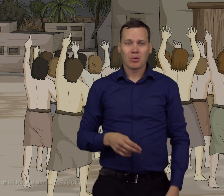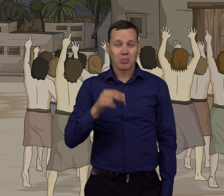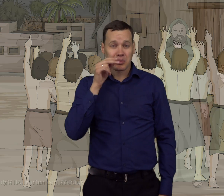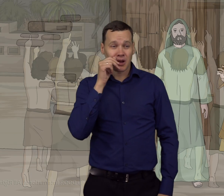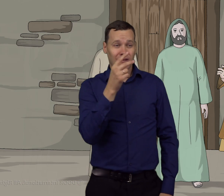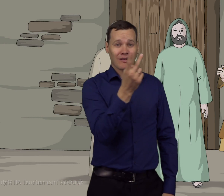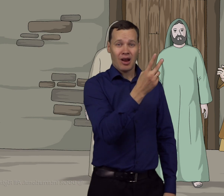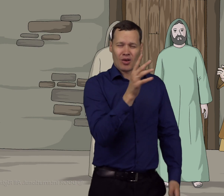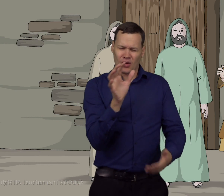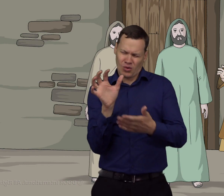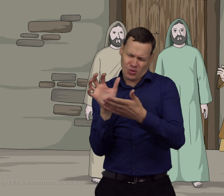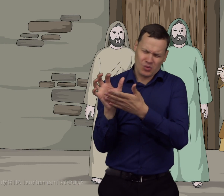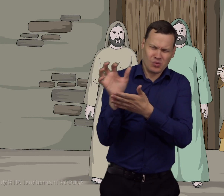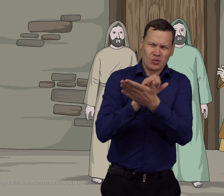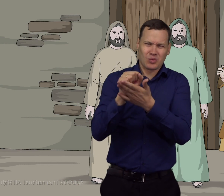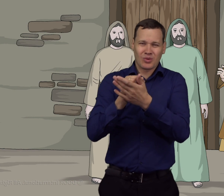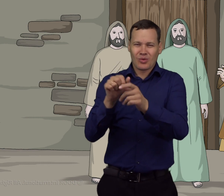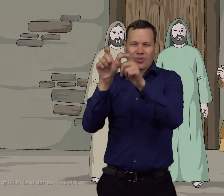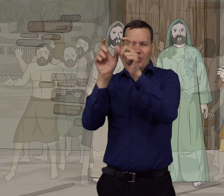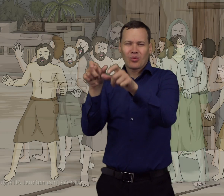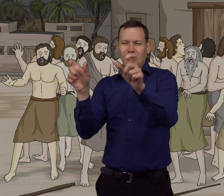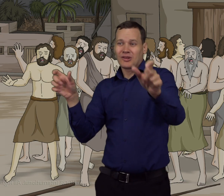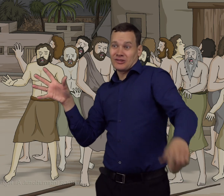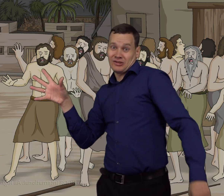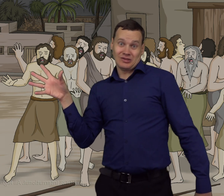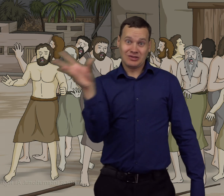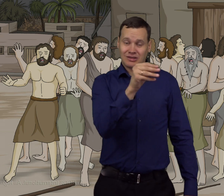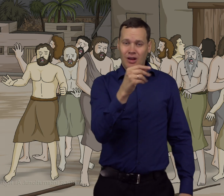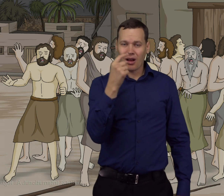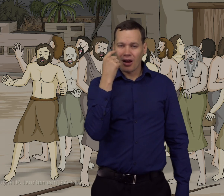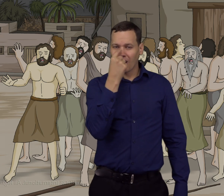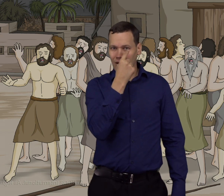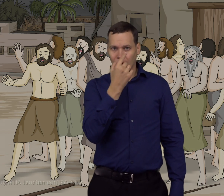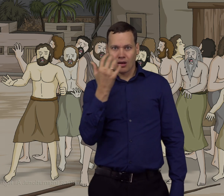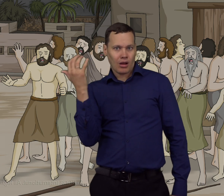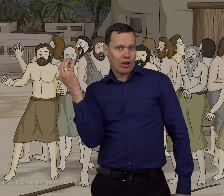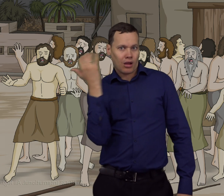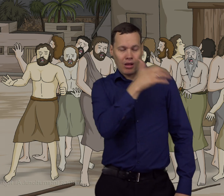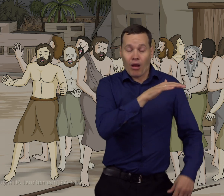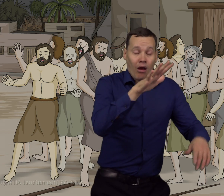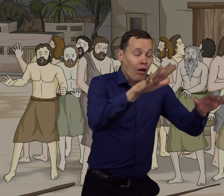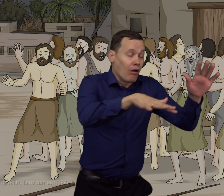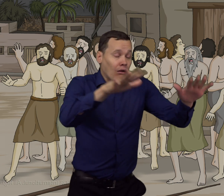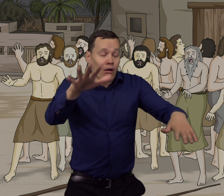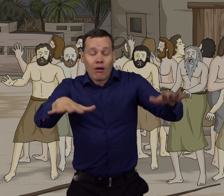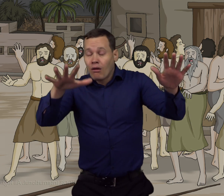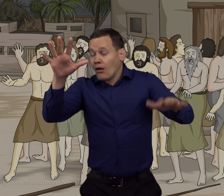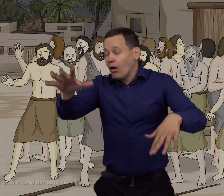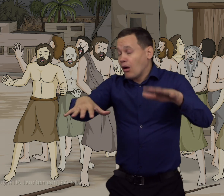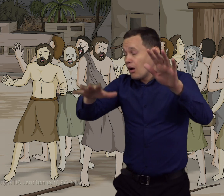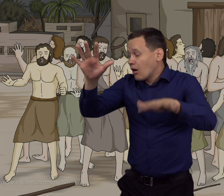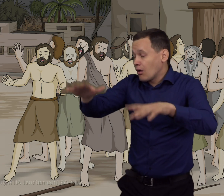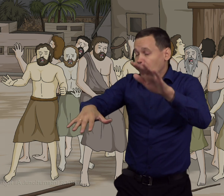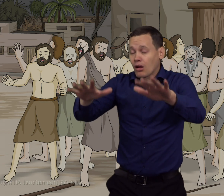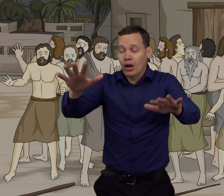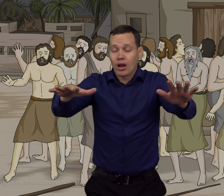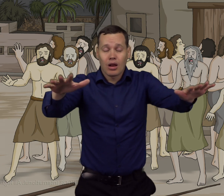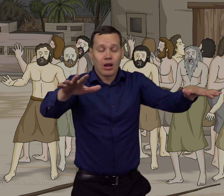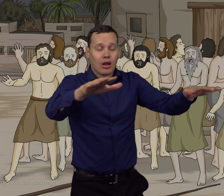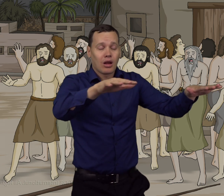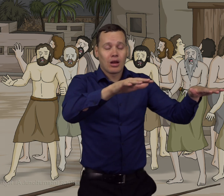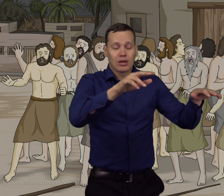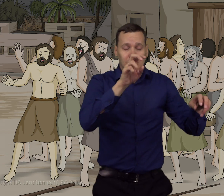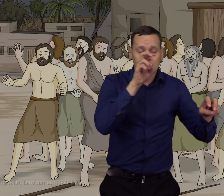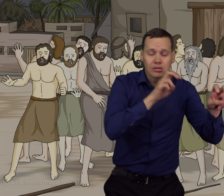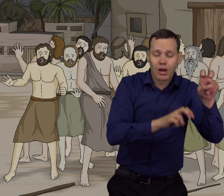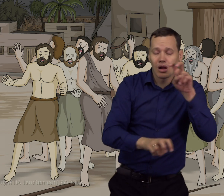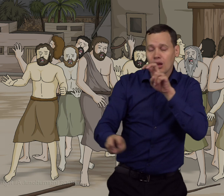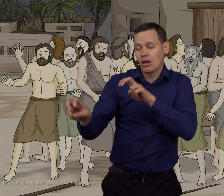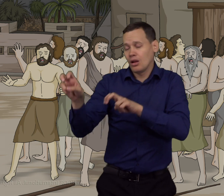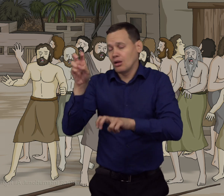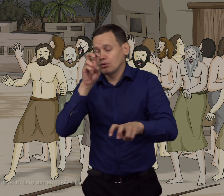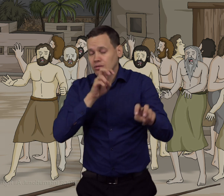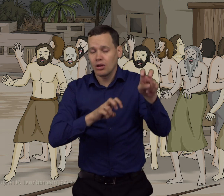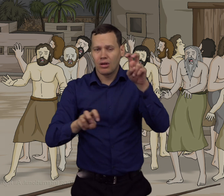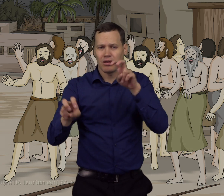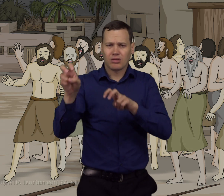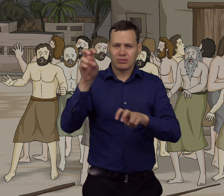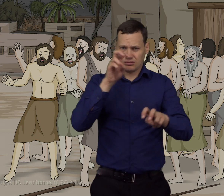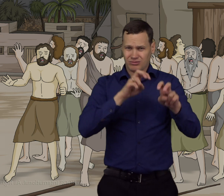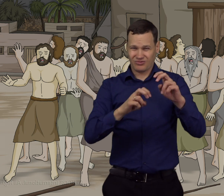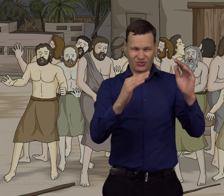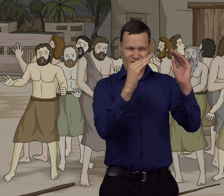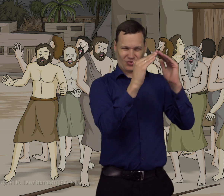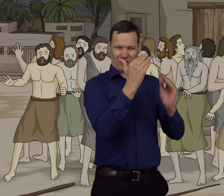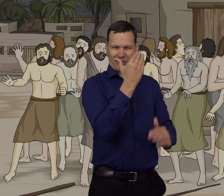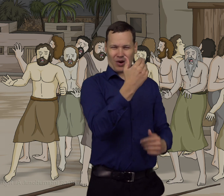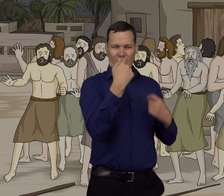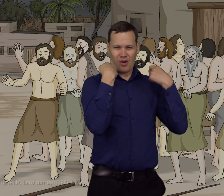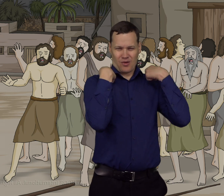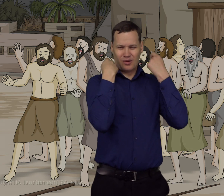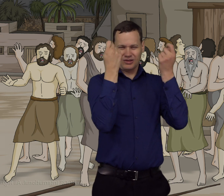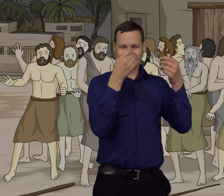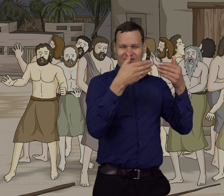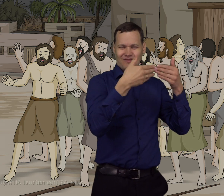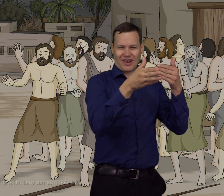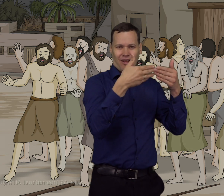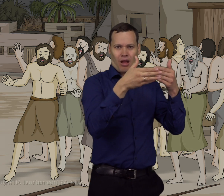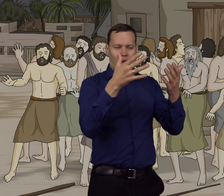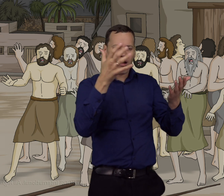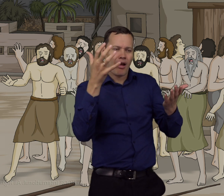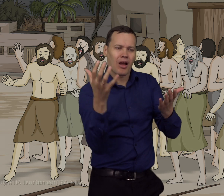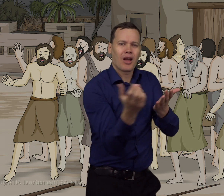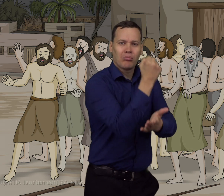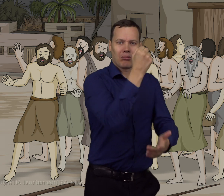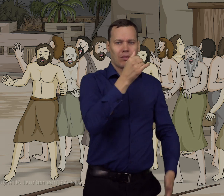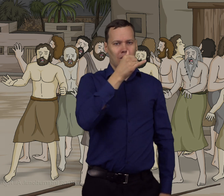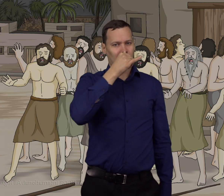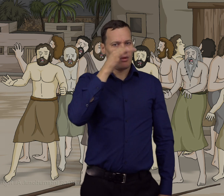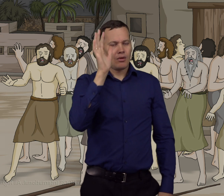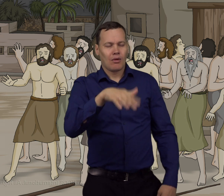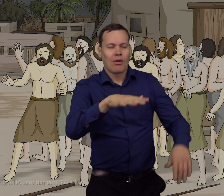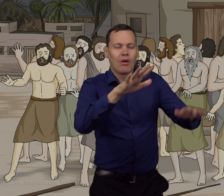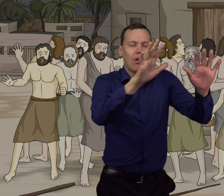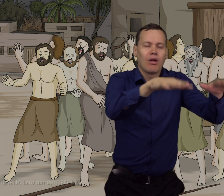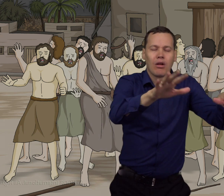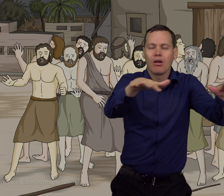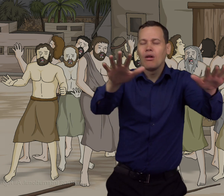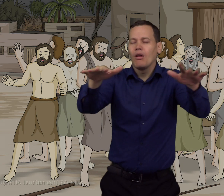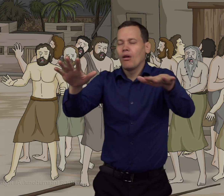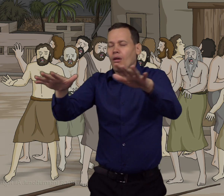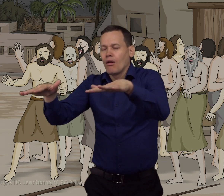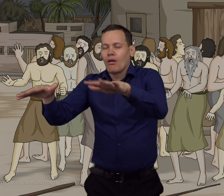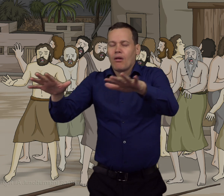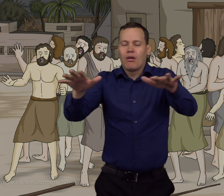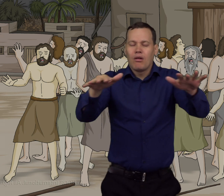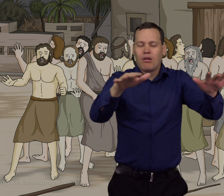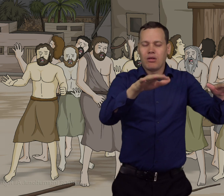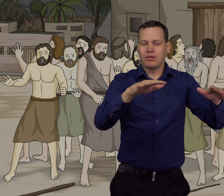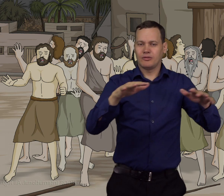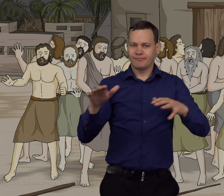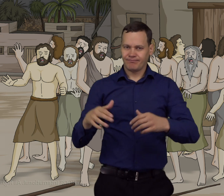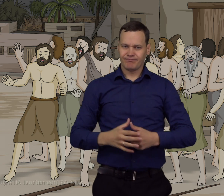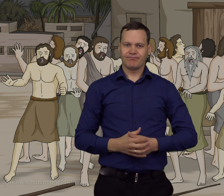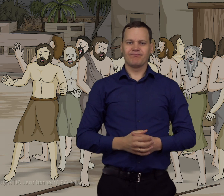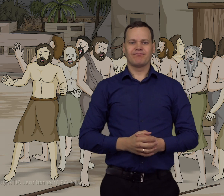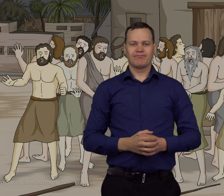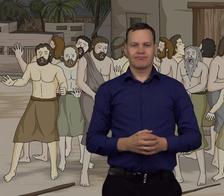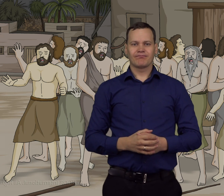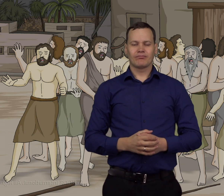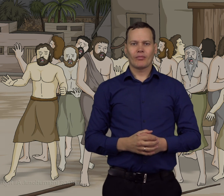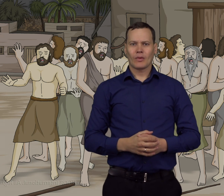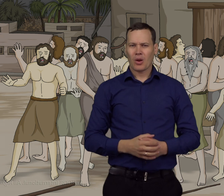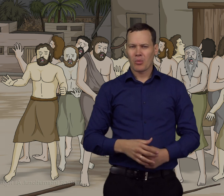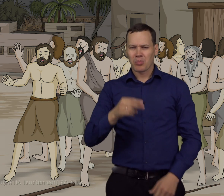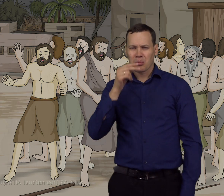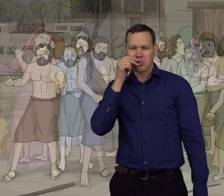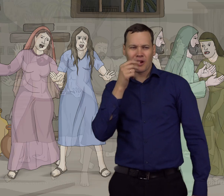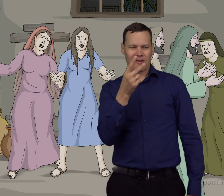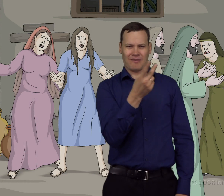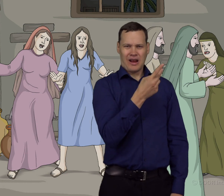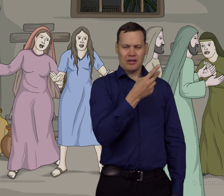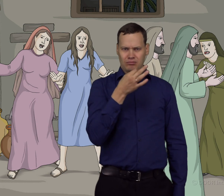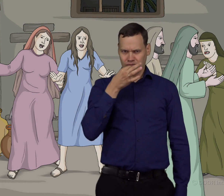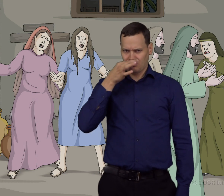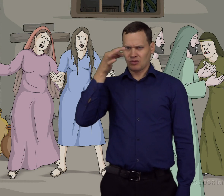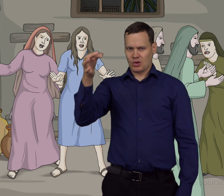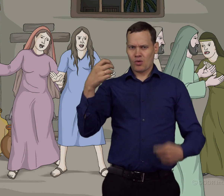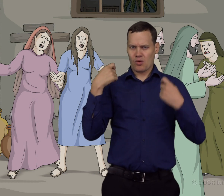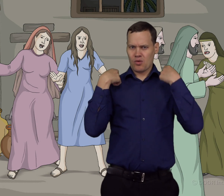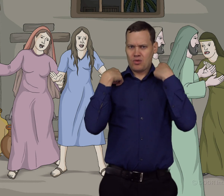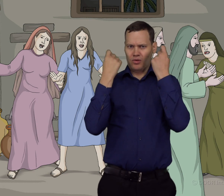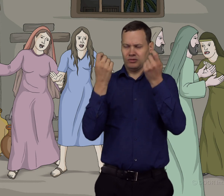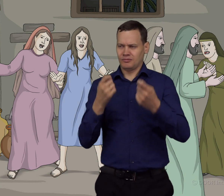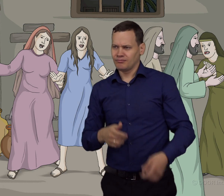And they struck the men at the entrance, young and old, with blindness, so that they wearied themselves trying to find the door.